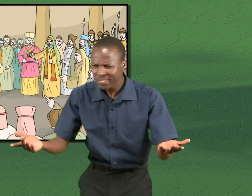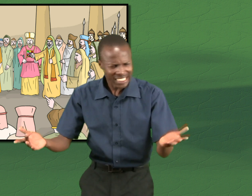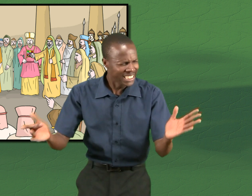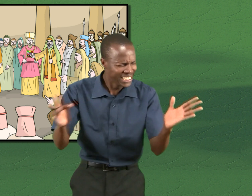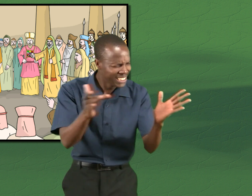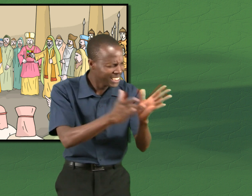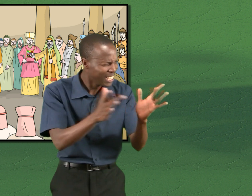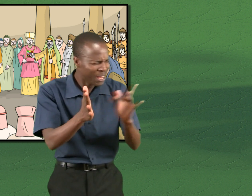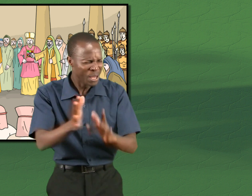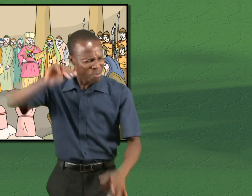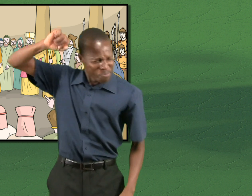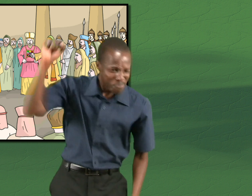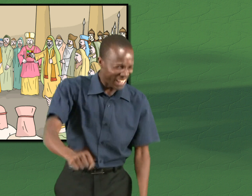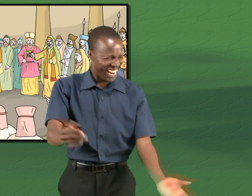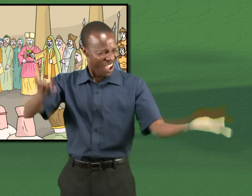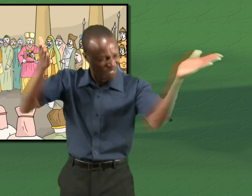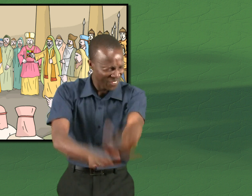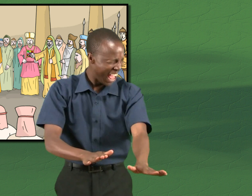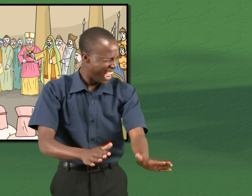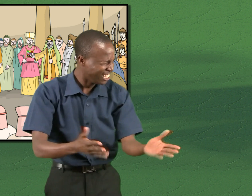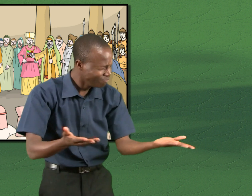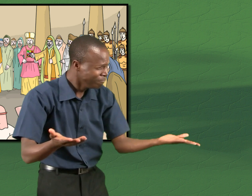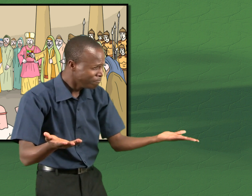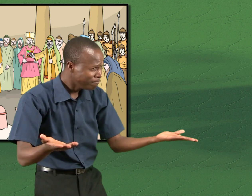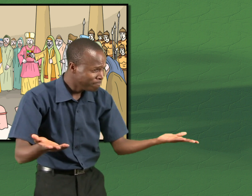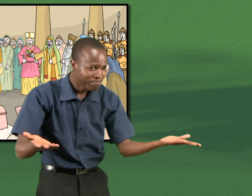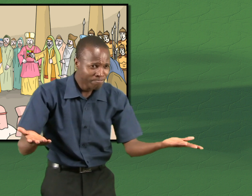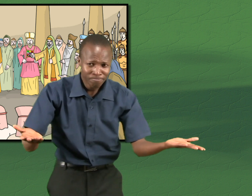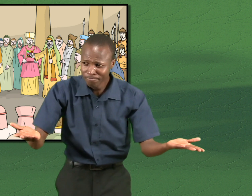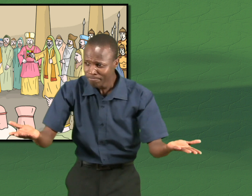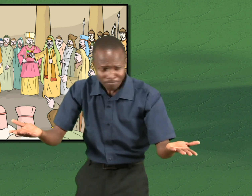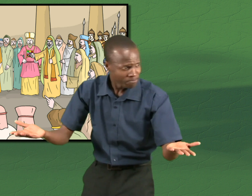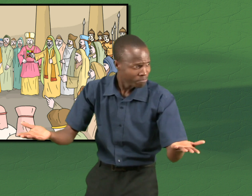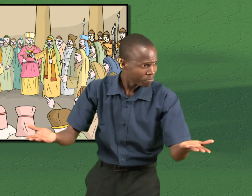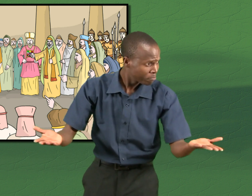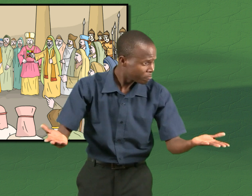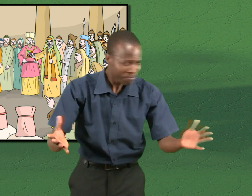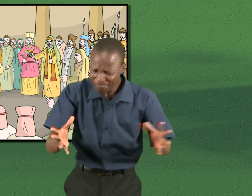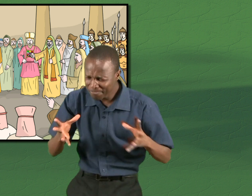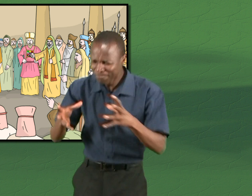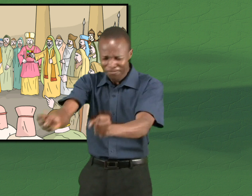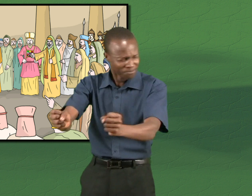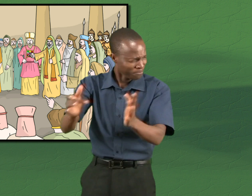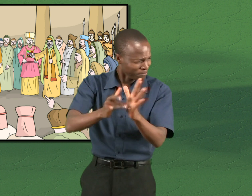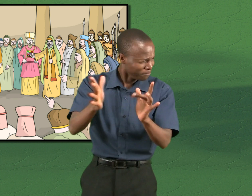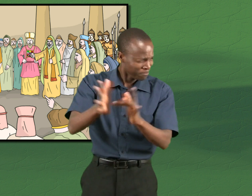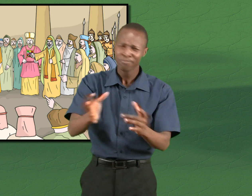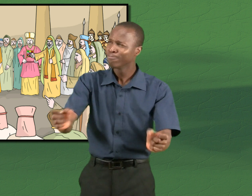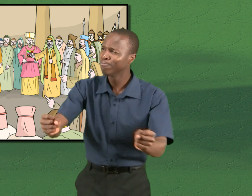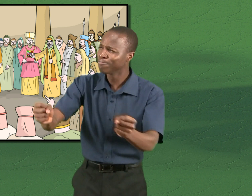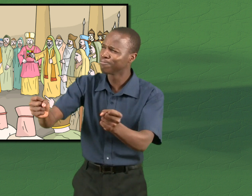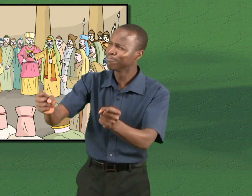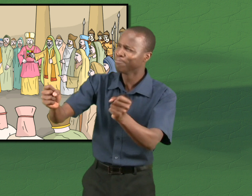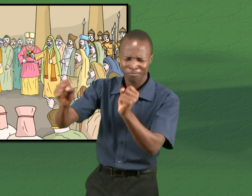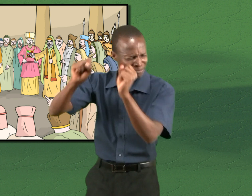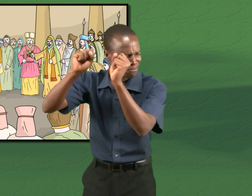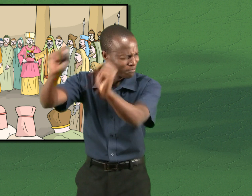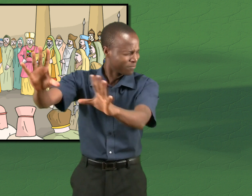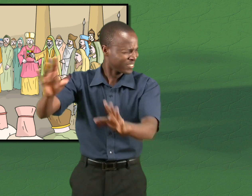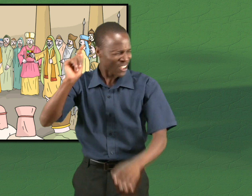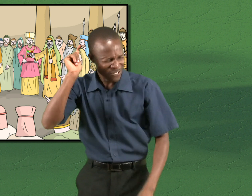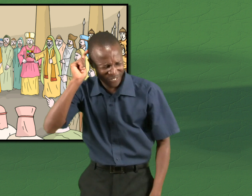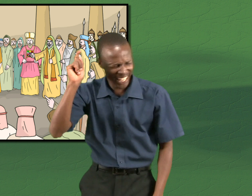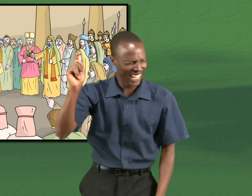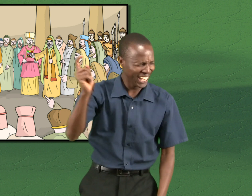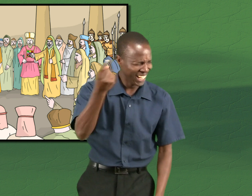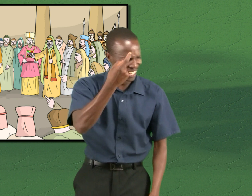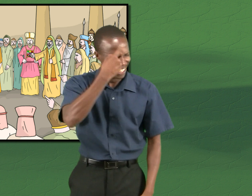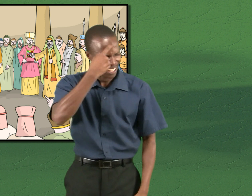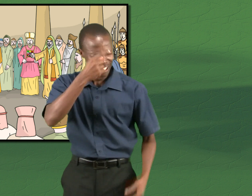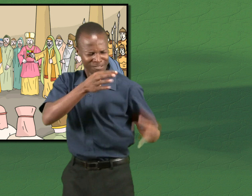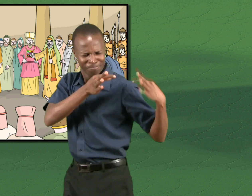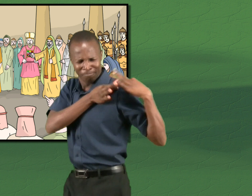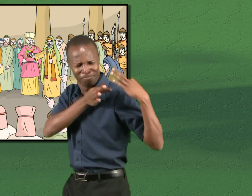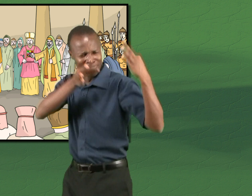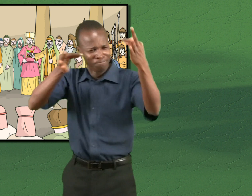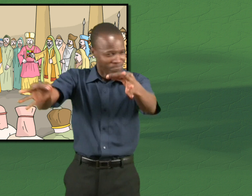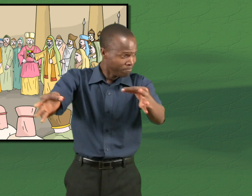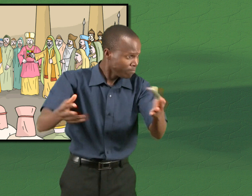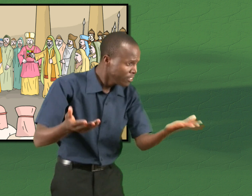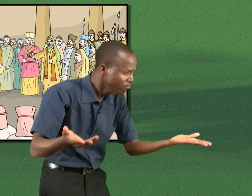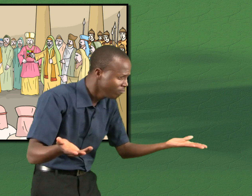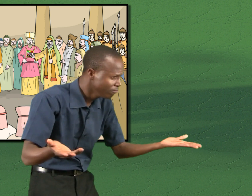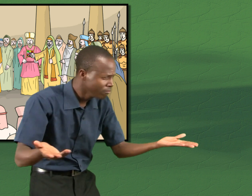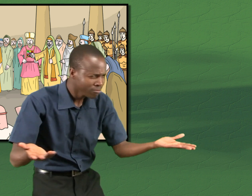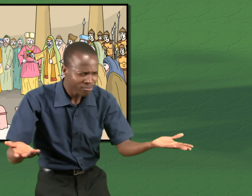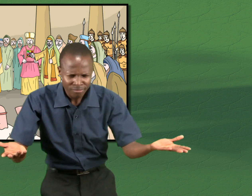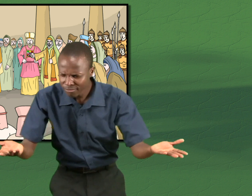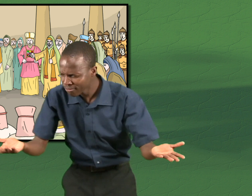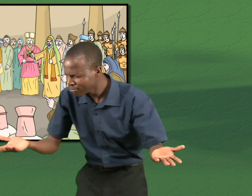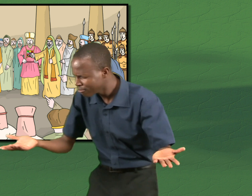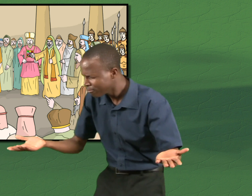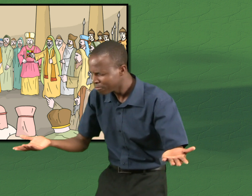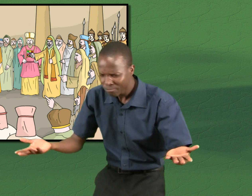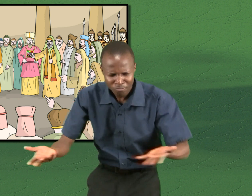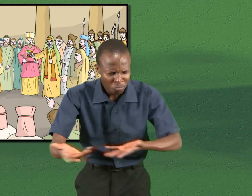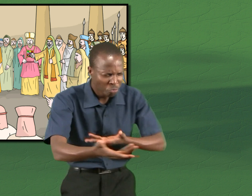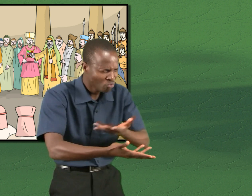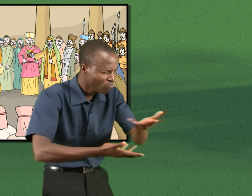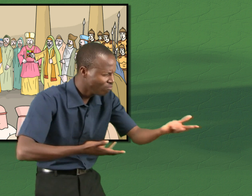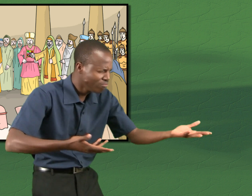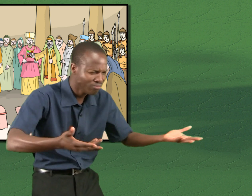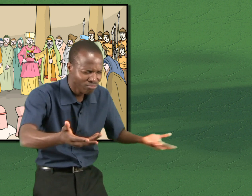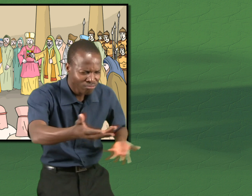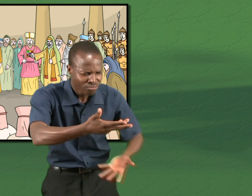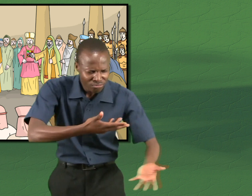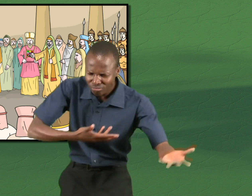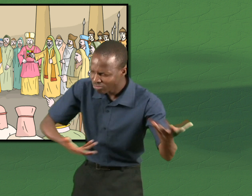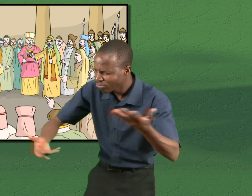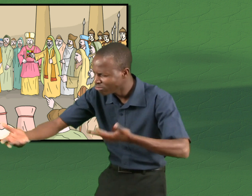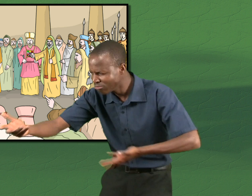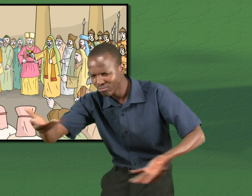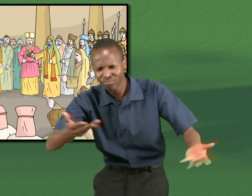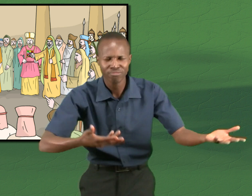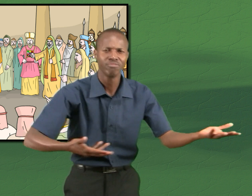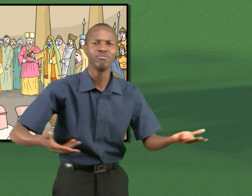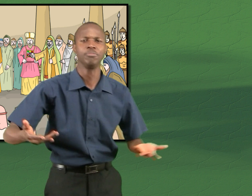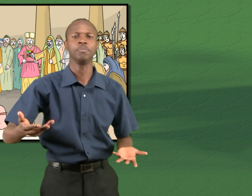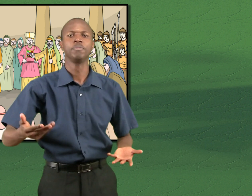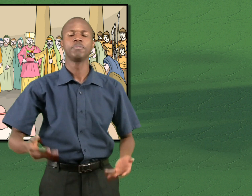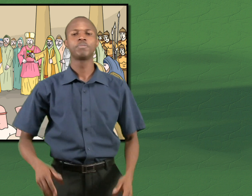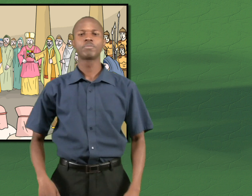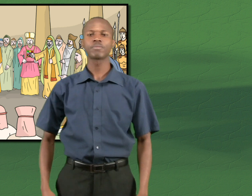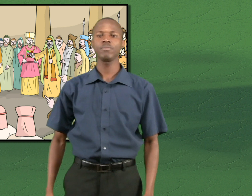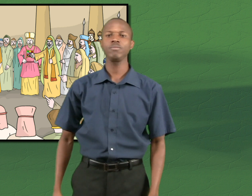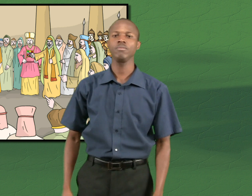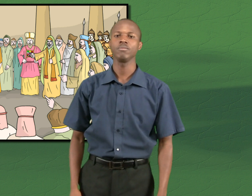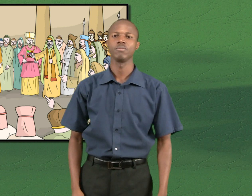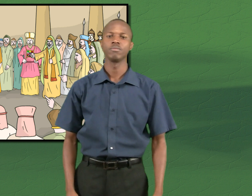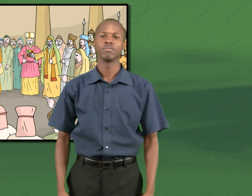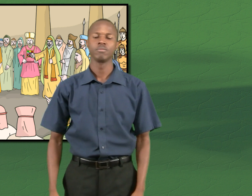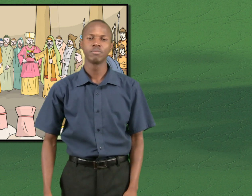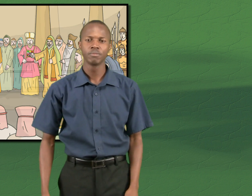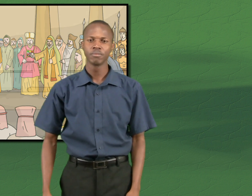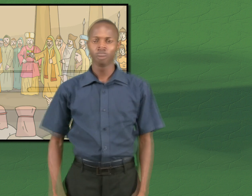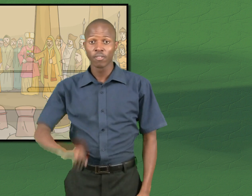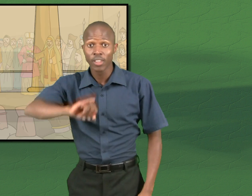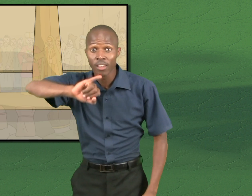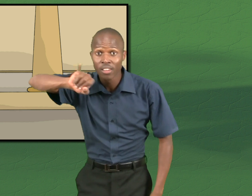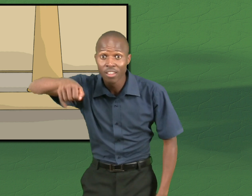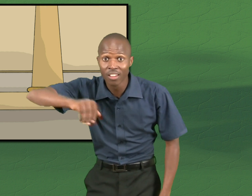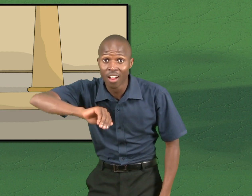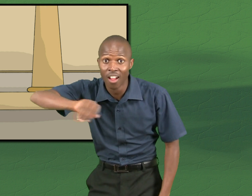They bound Him, led Him away, and handed Him over to Pilate the governor.